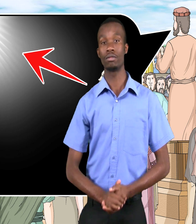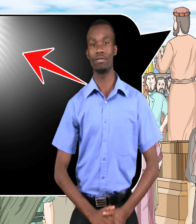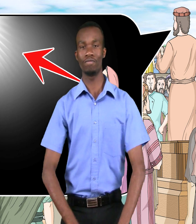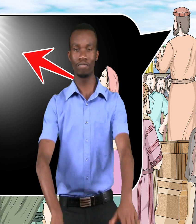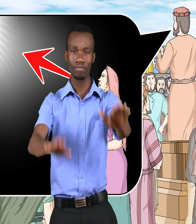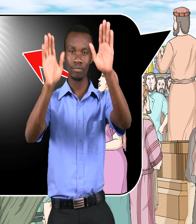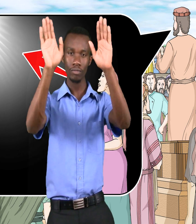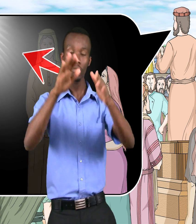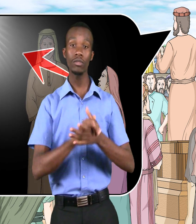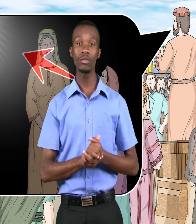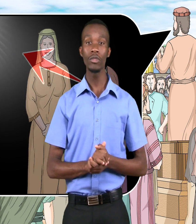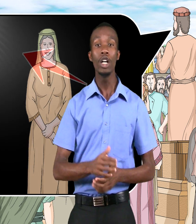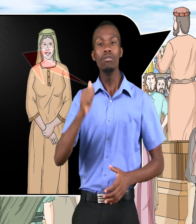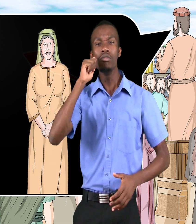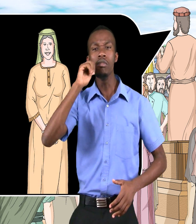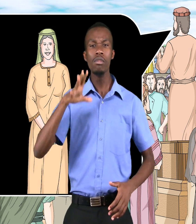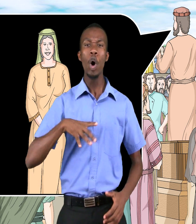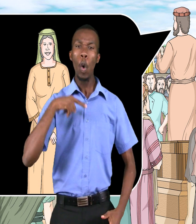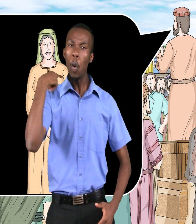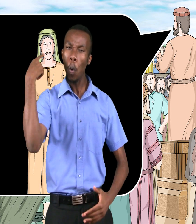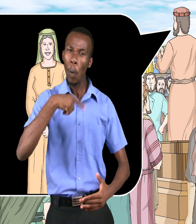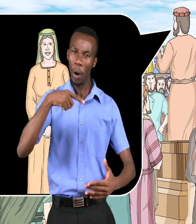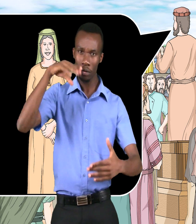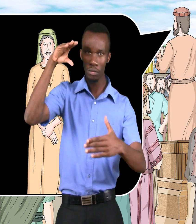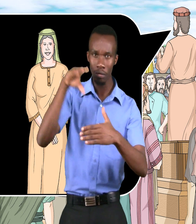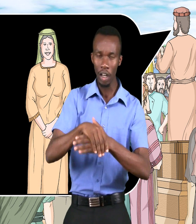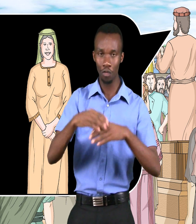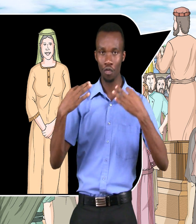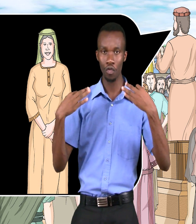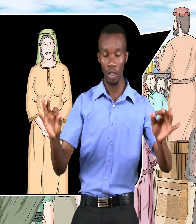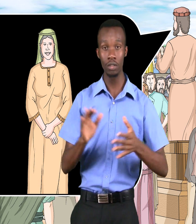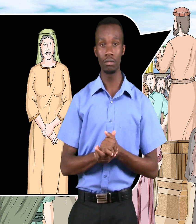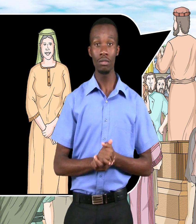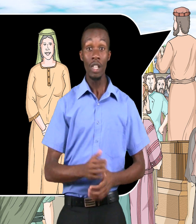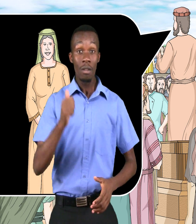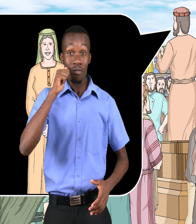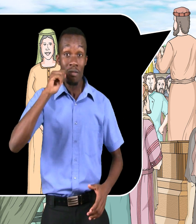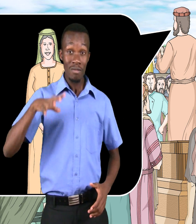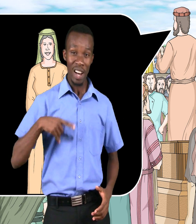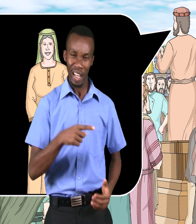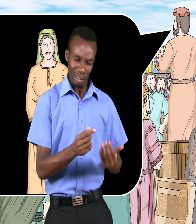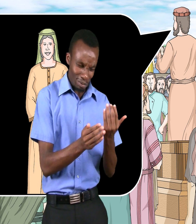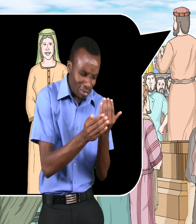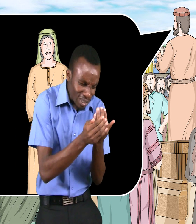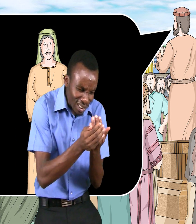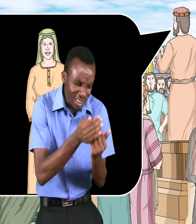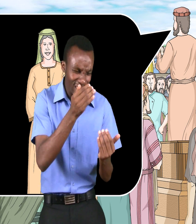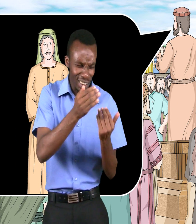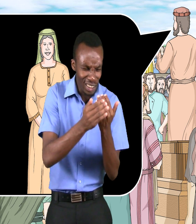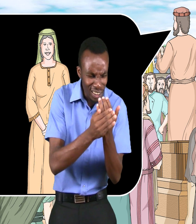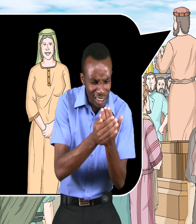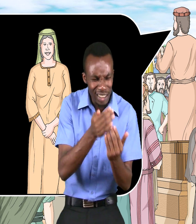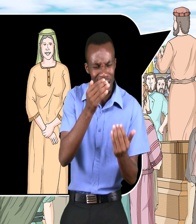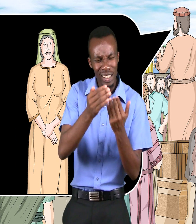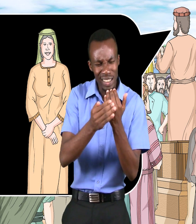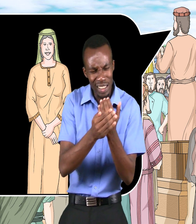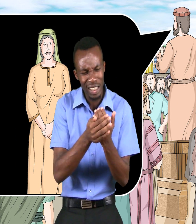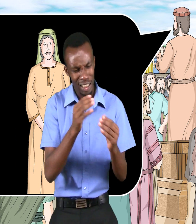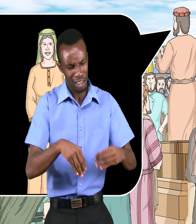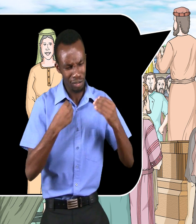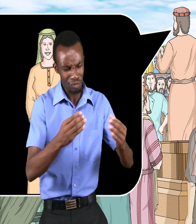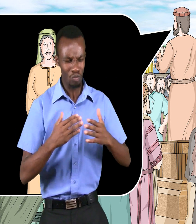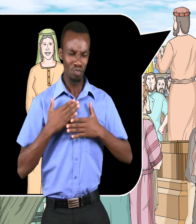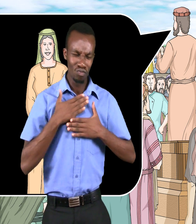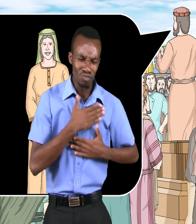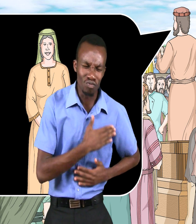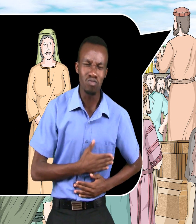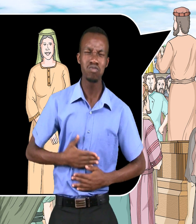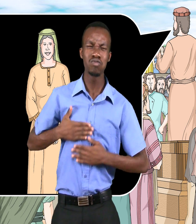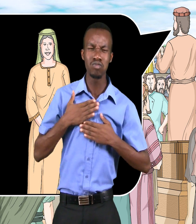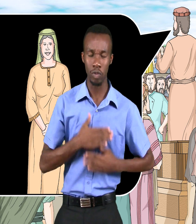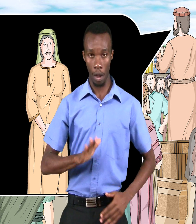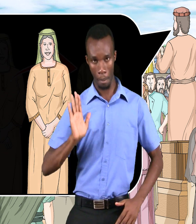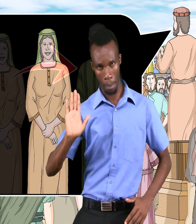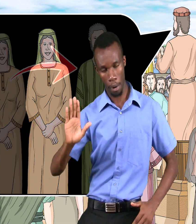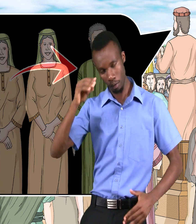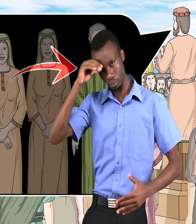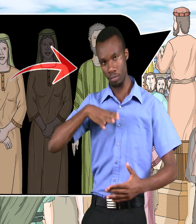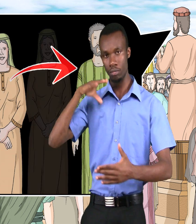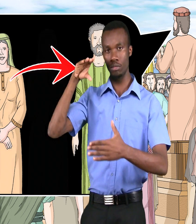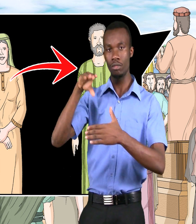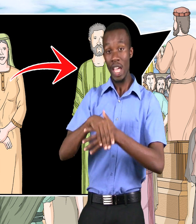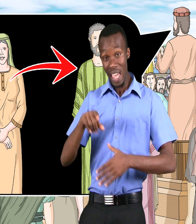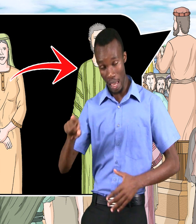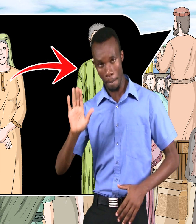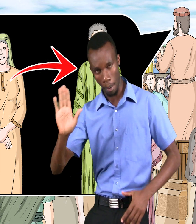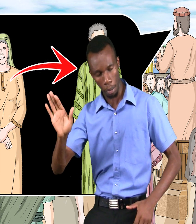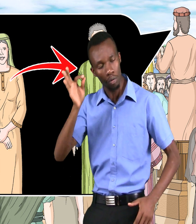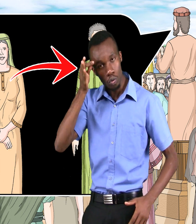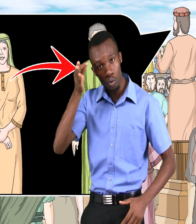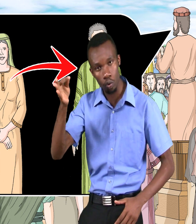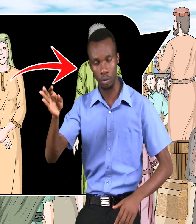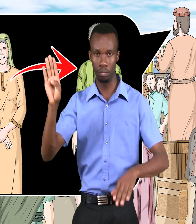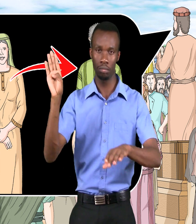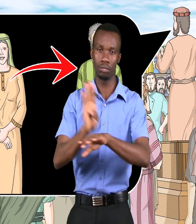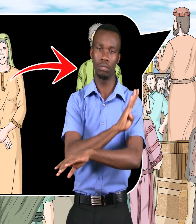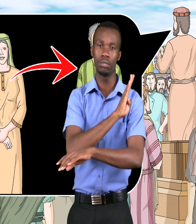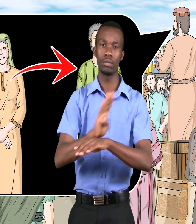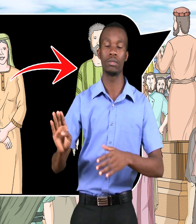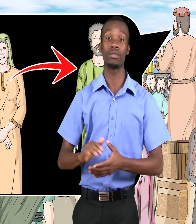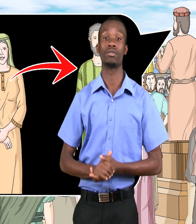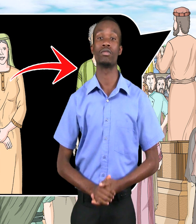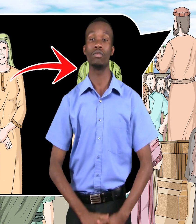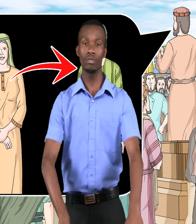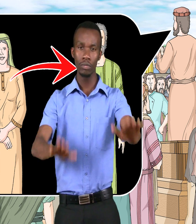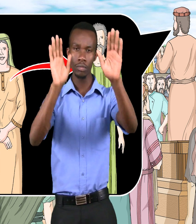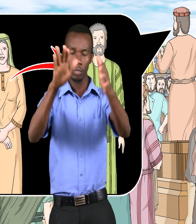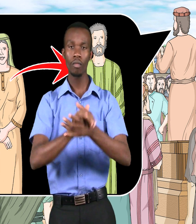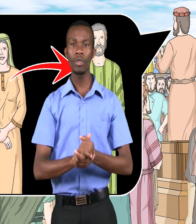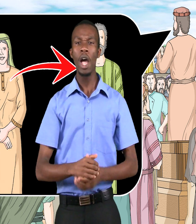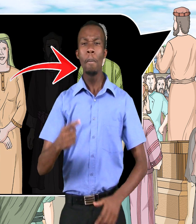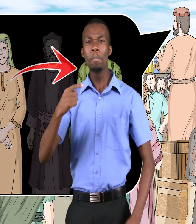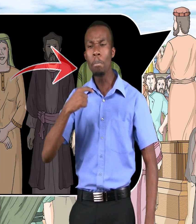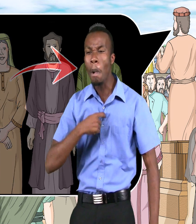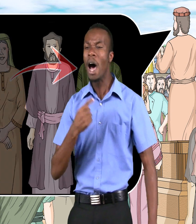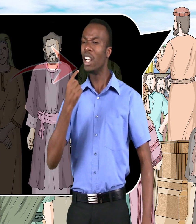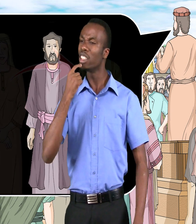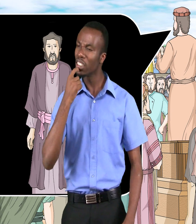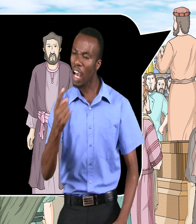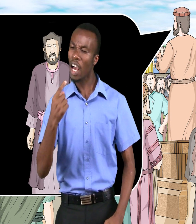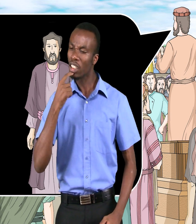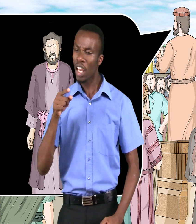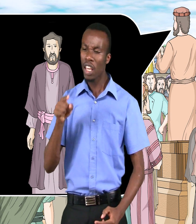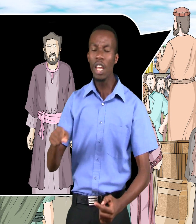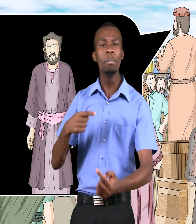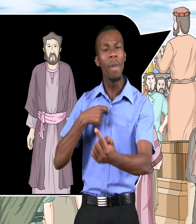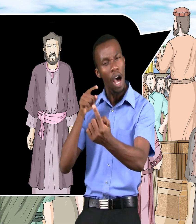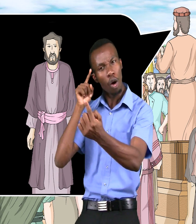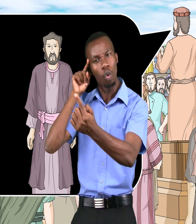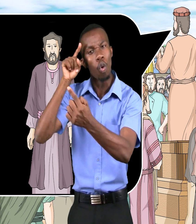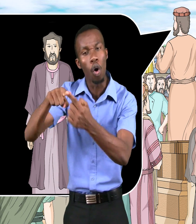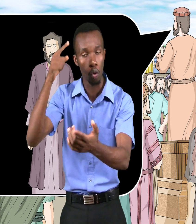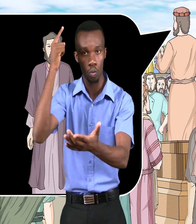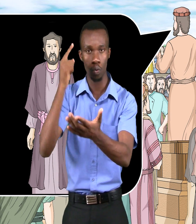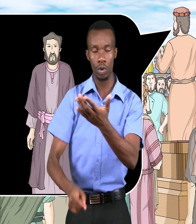But the married woman is concerned about the affairs of this world, how she can please her husband.